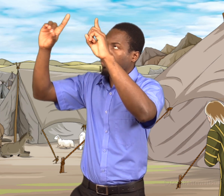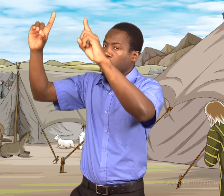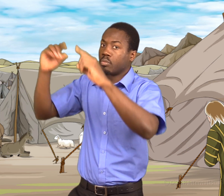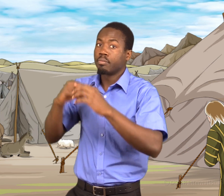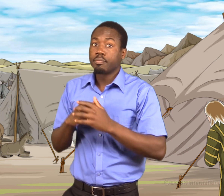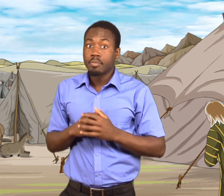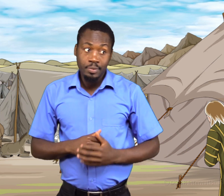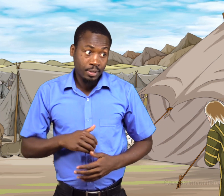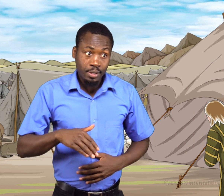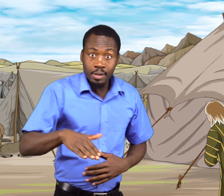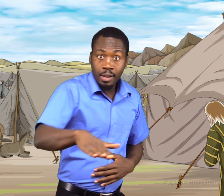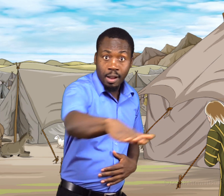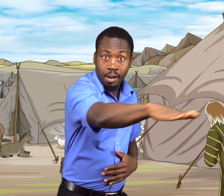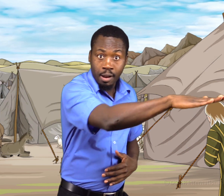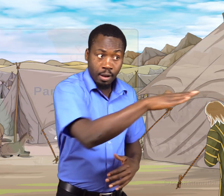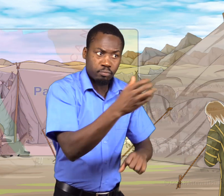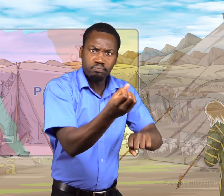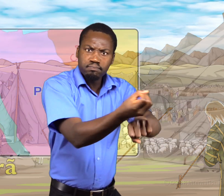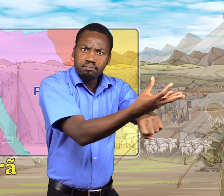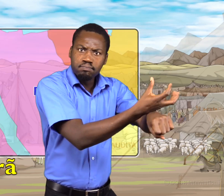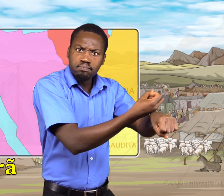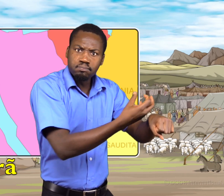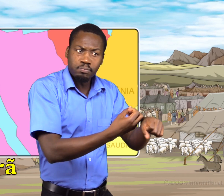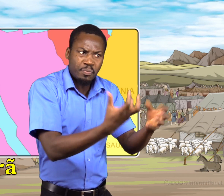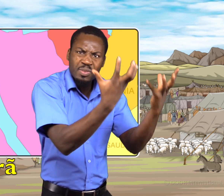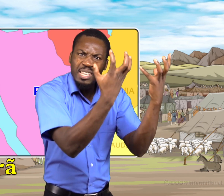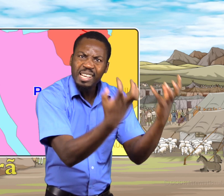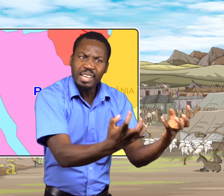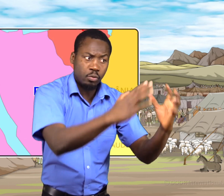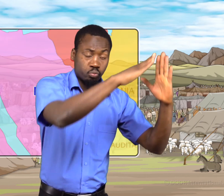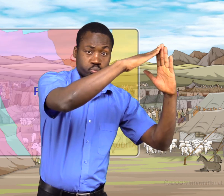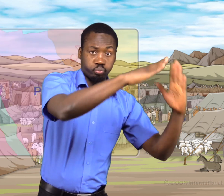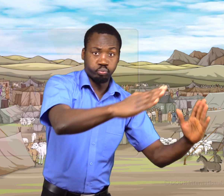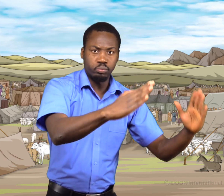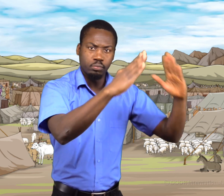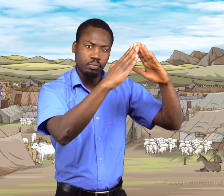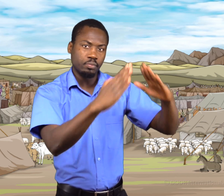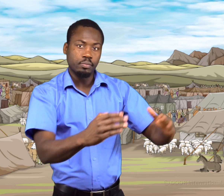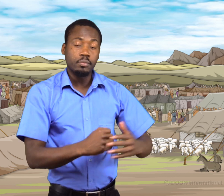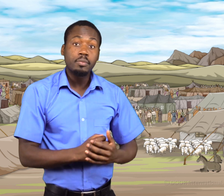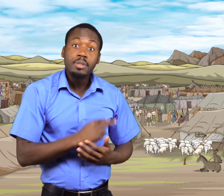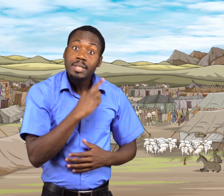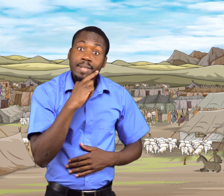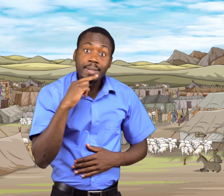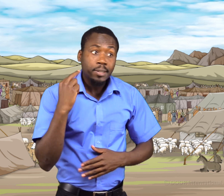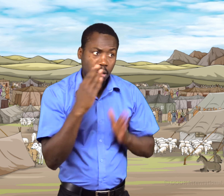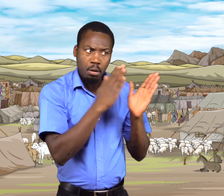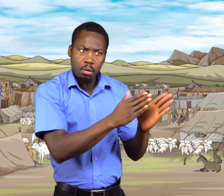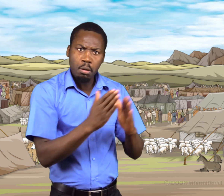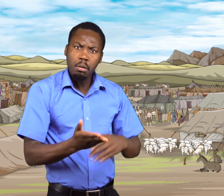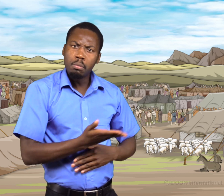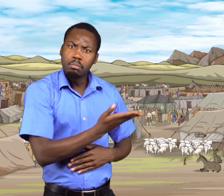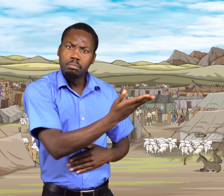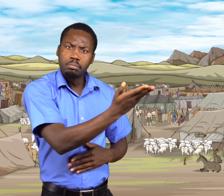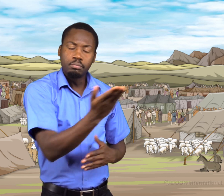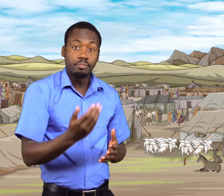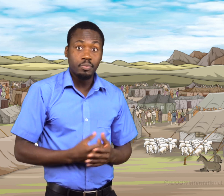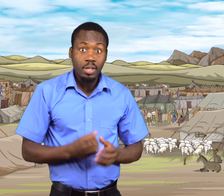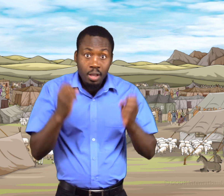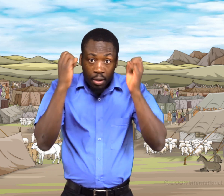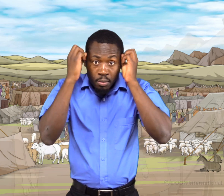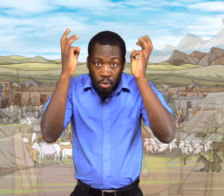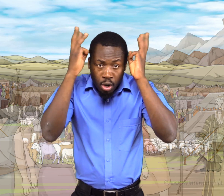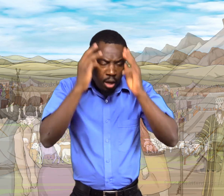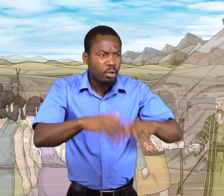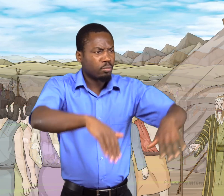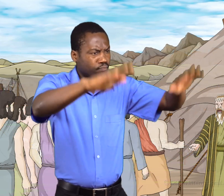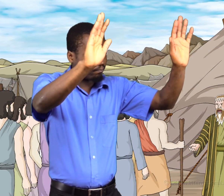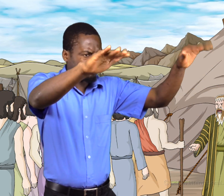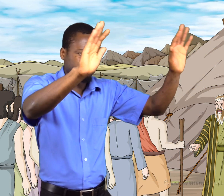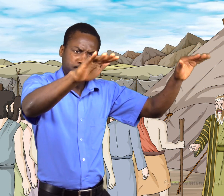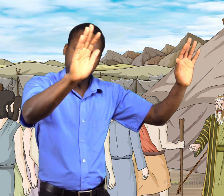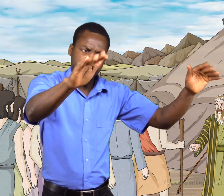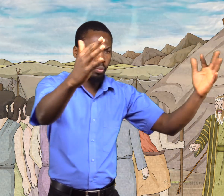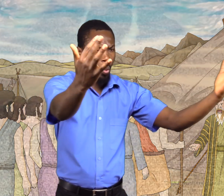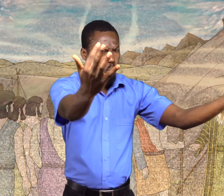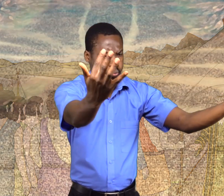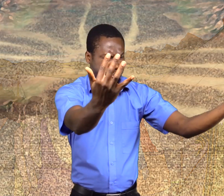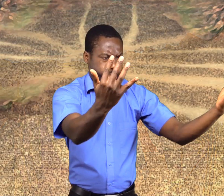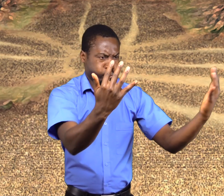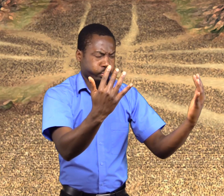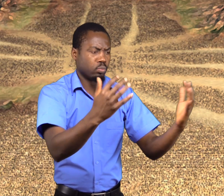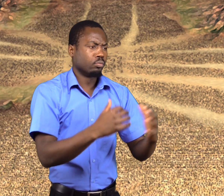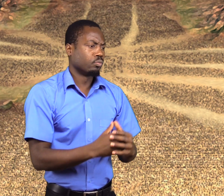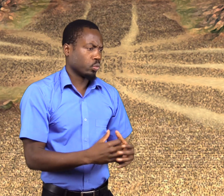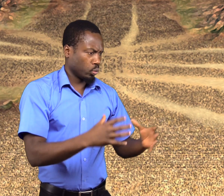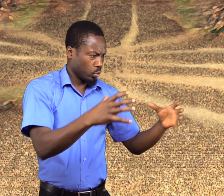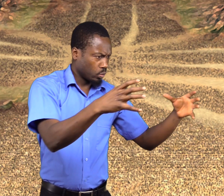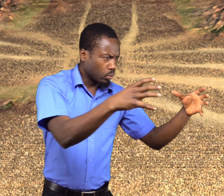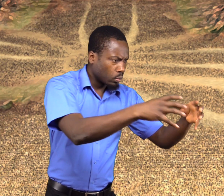So at the consent of the LORD, Moses sent them out from the Wilderness of Paran.